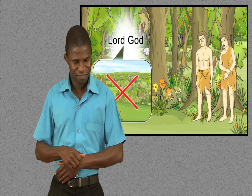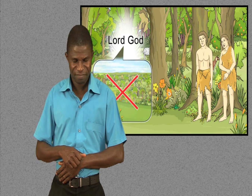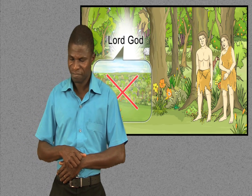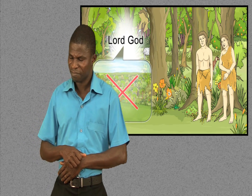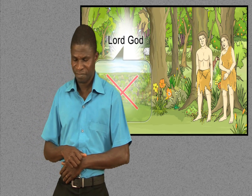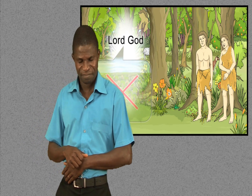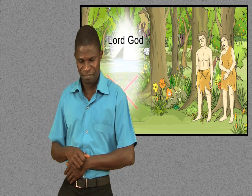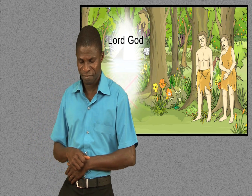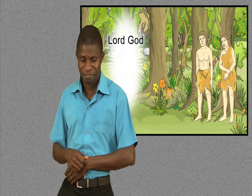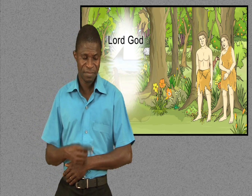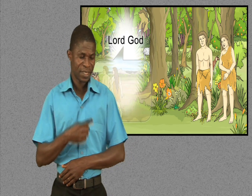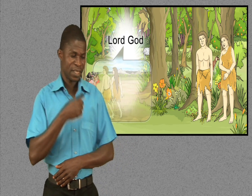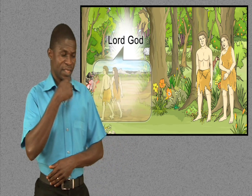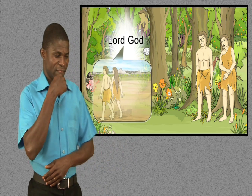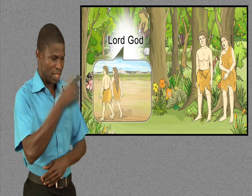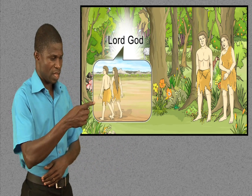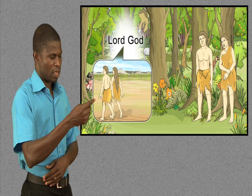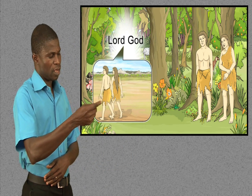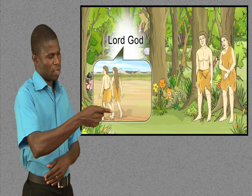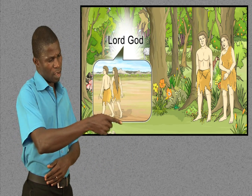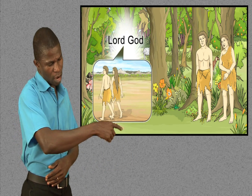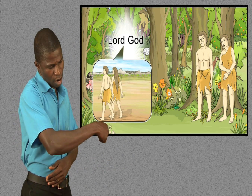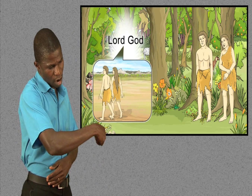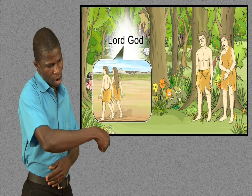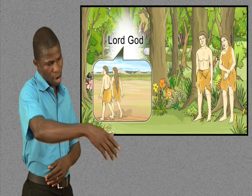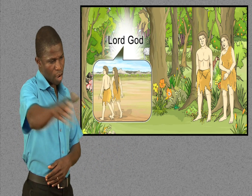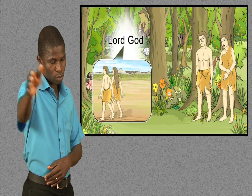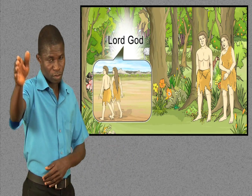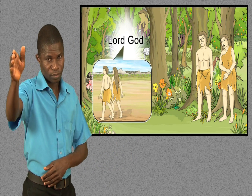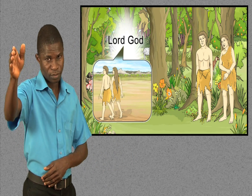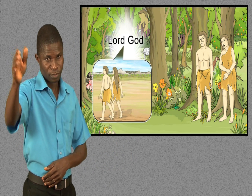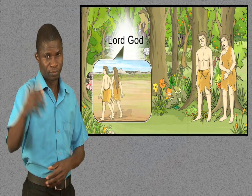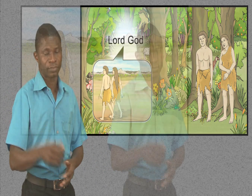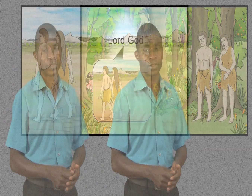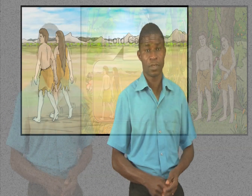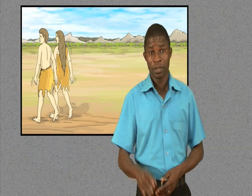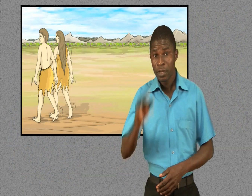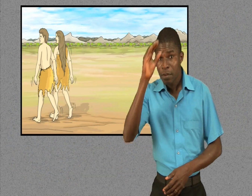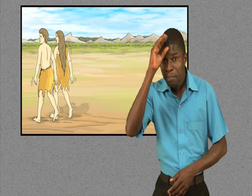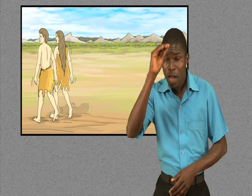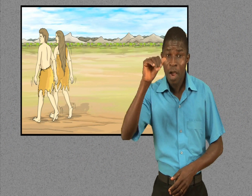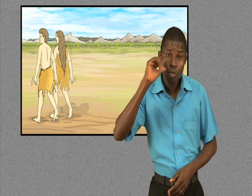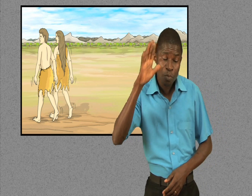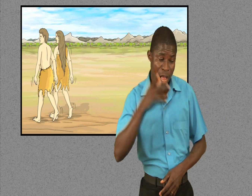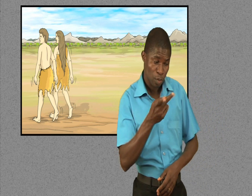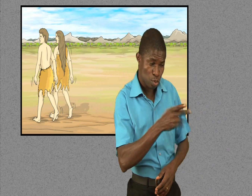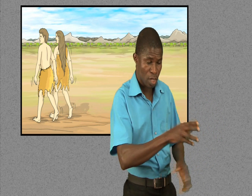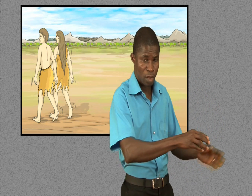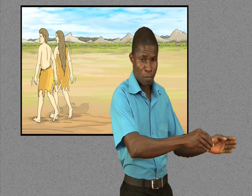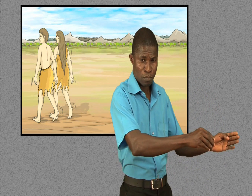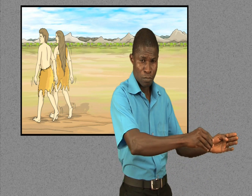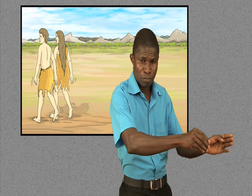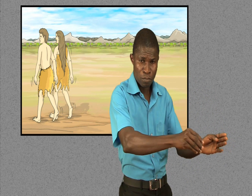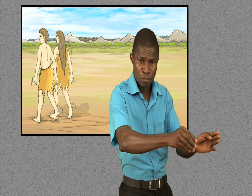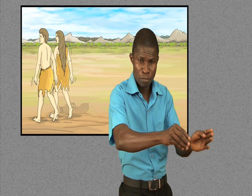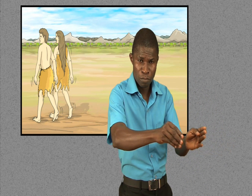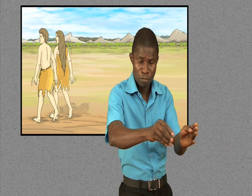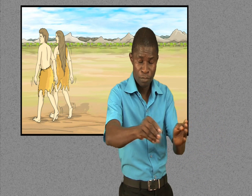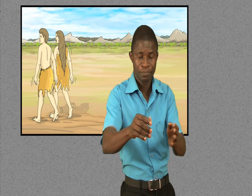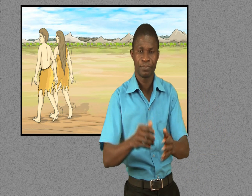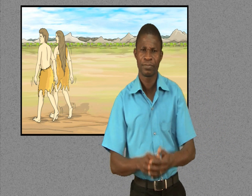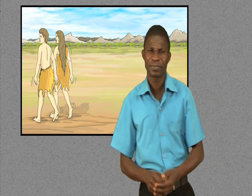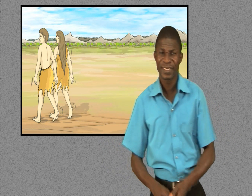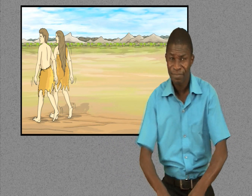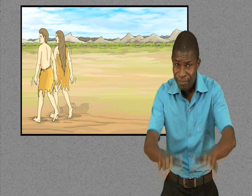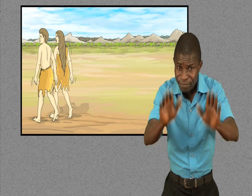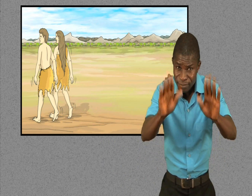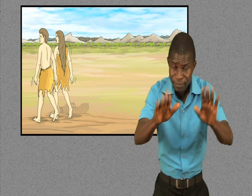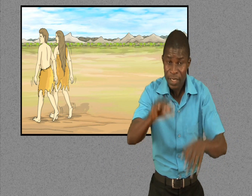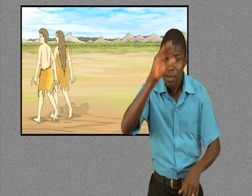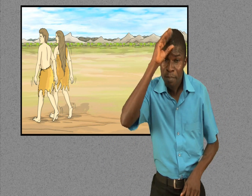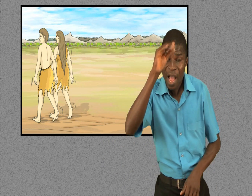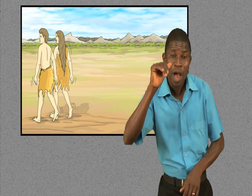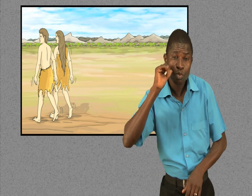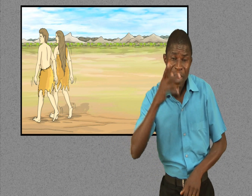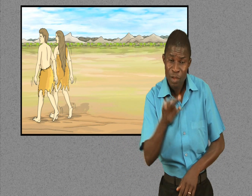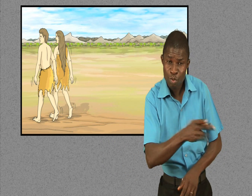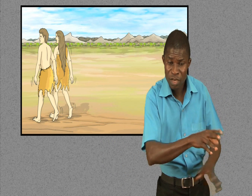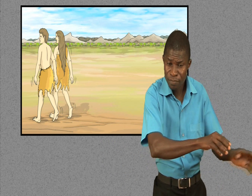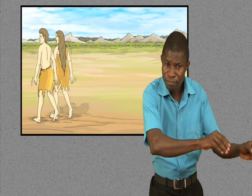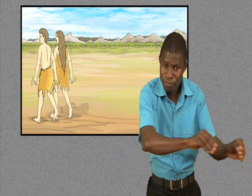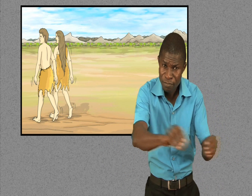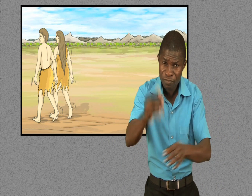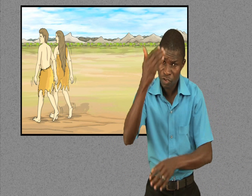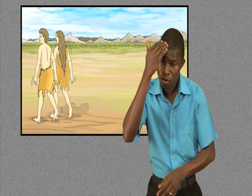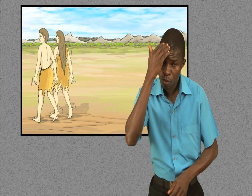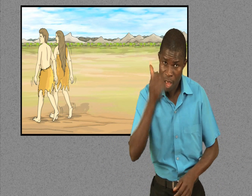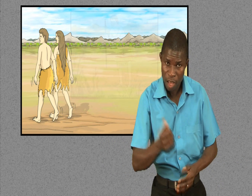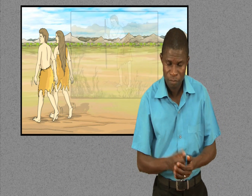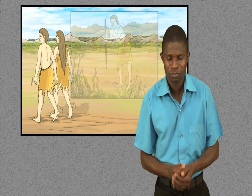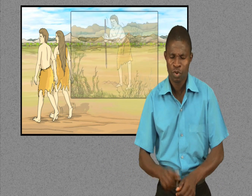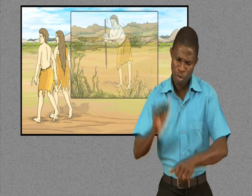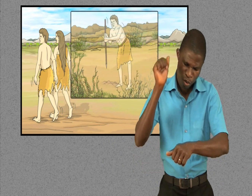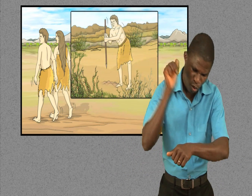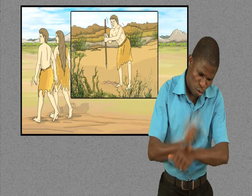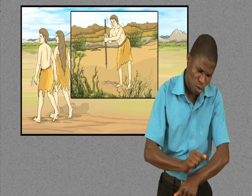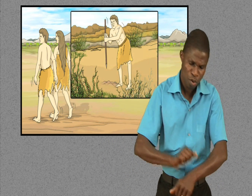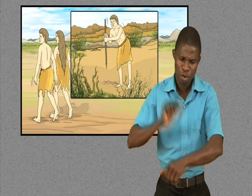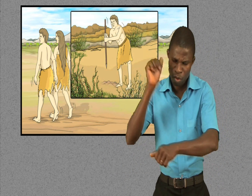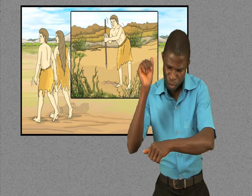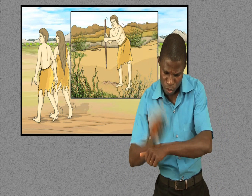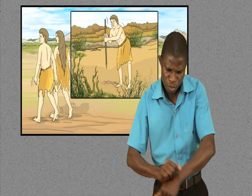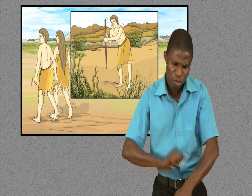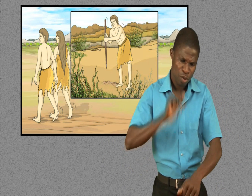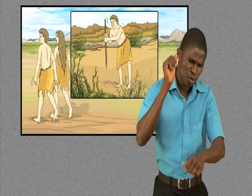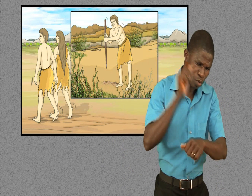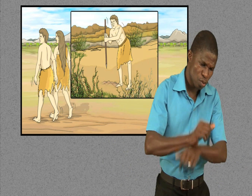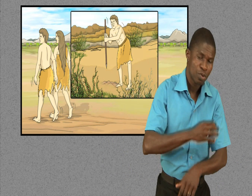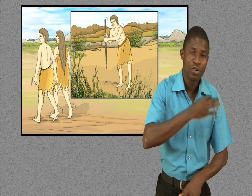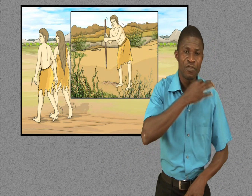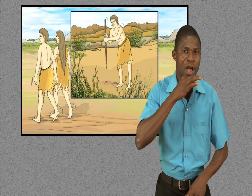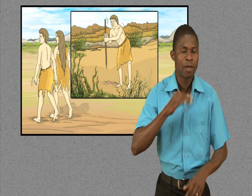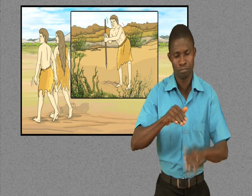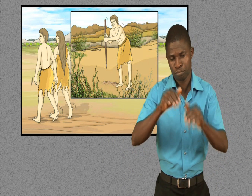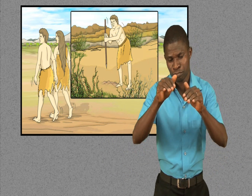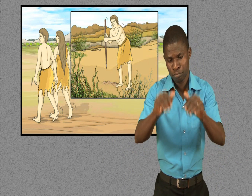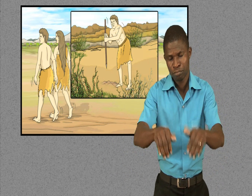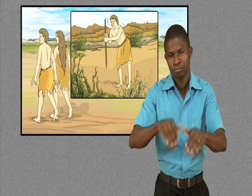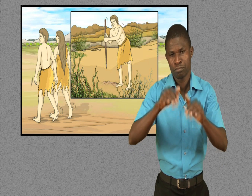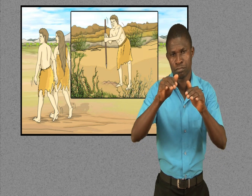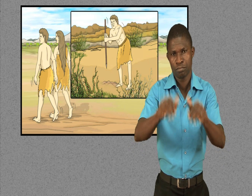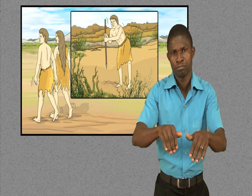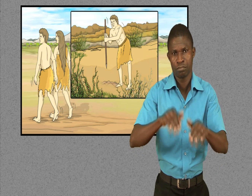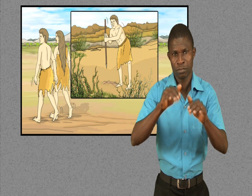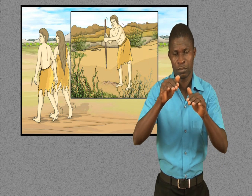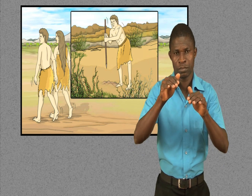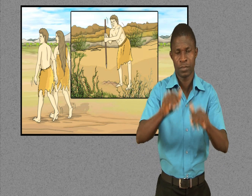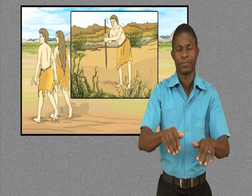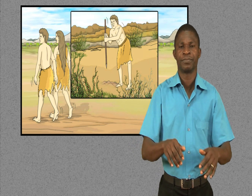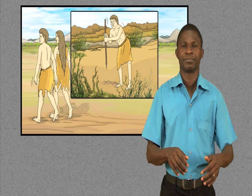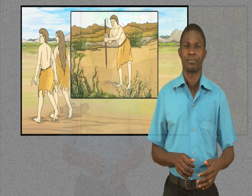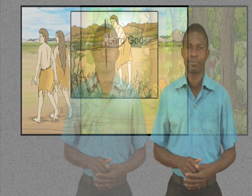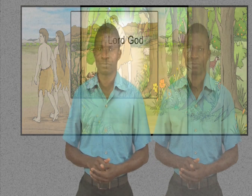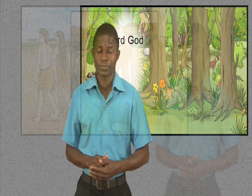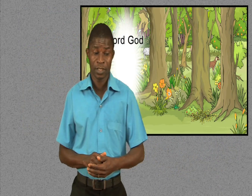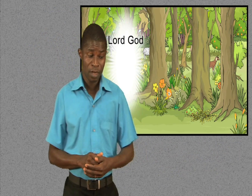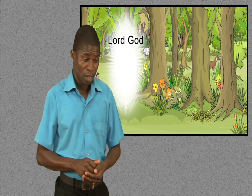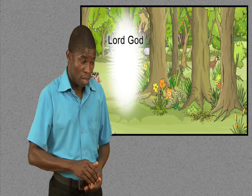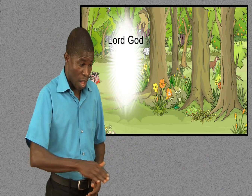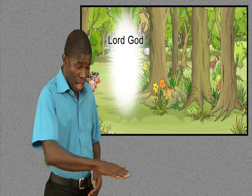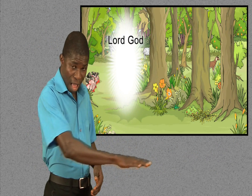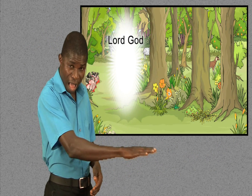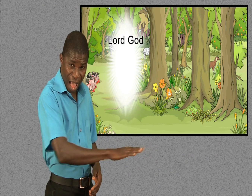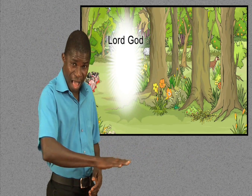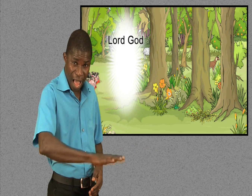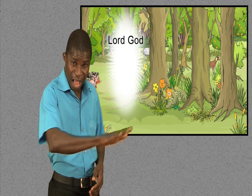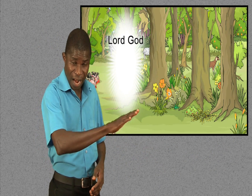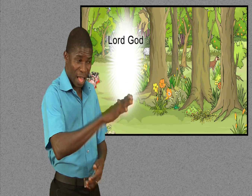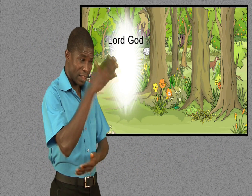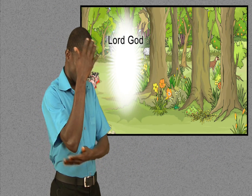Therefore the LORD God banished him from the Garden of Eden to work the ground from which he had been taken.